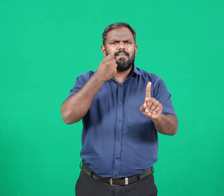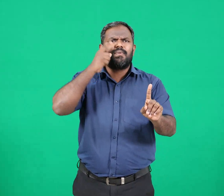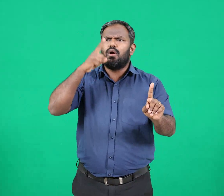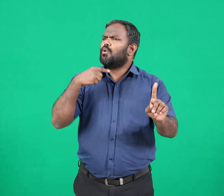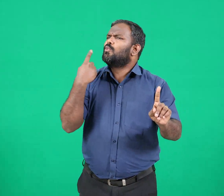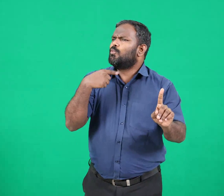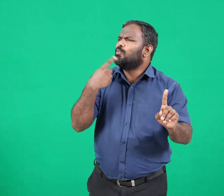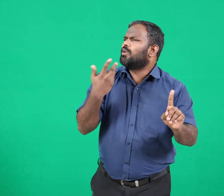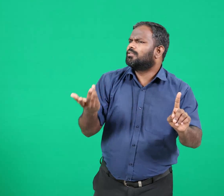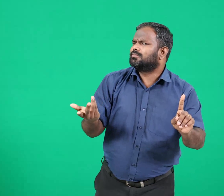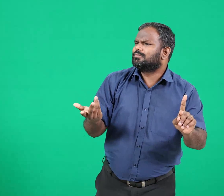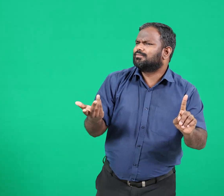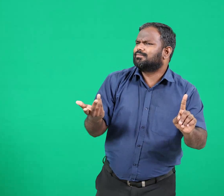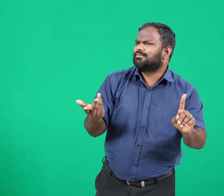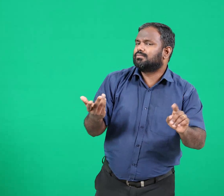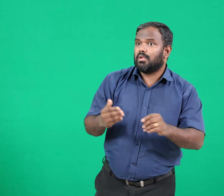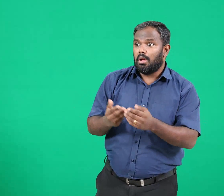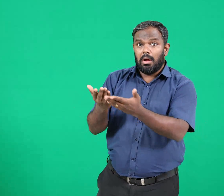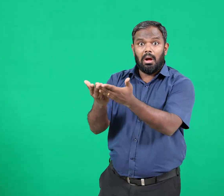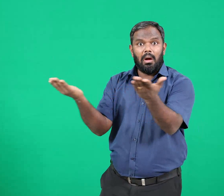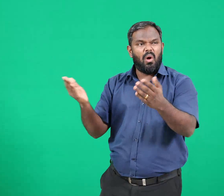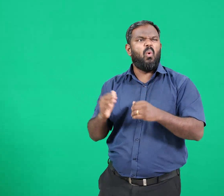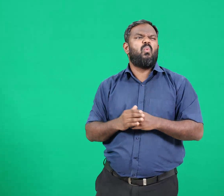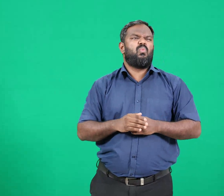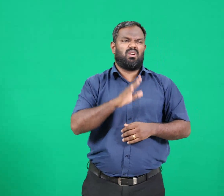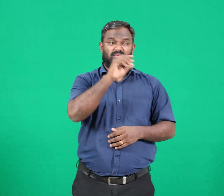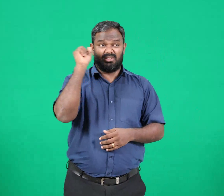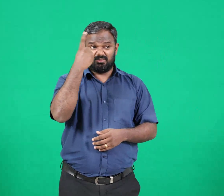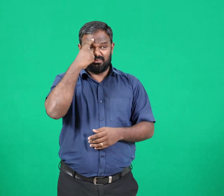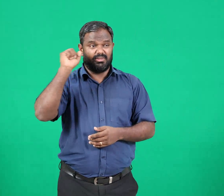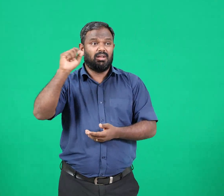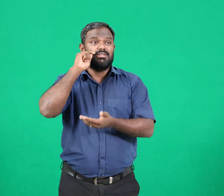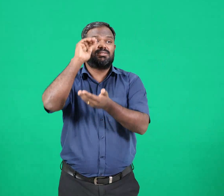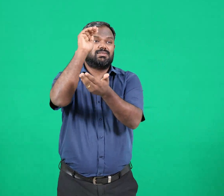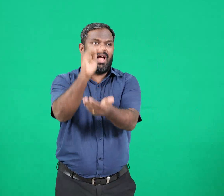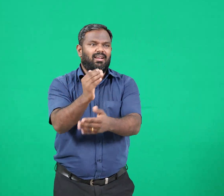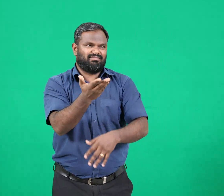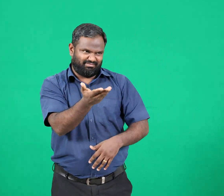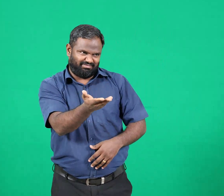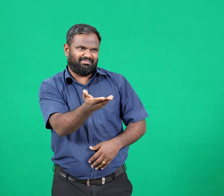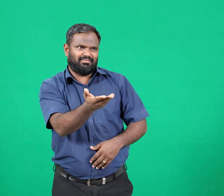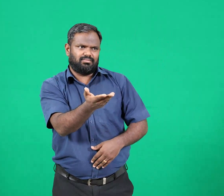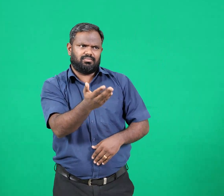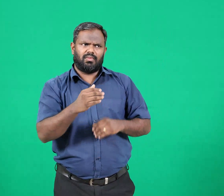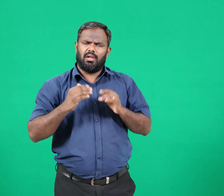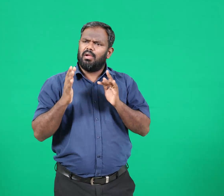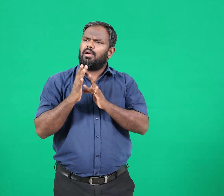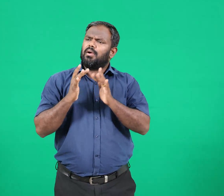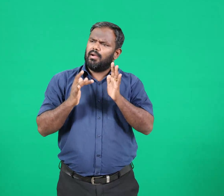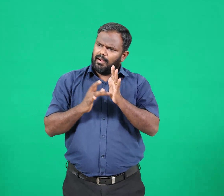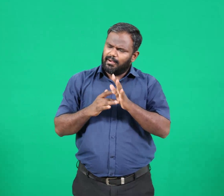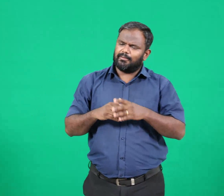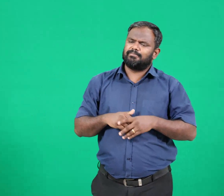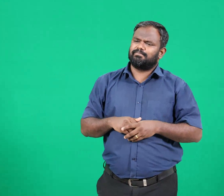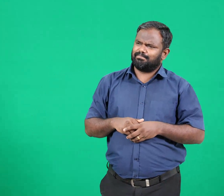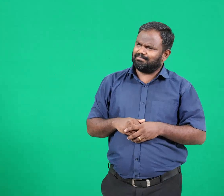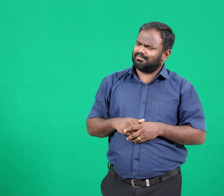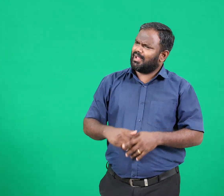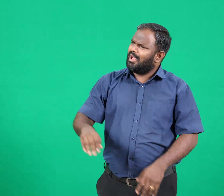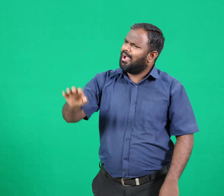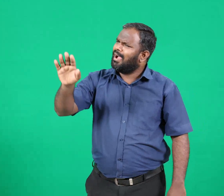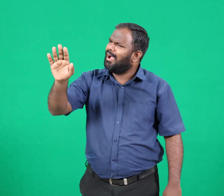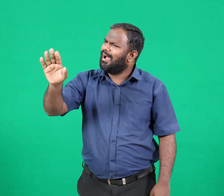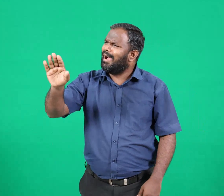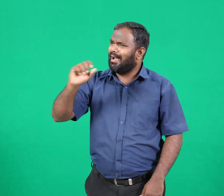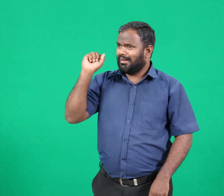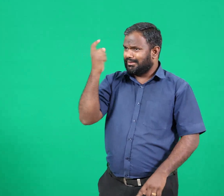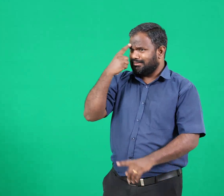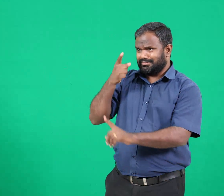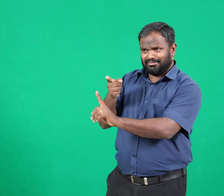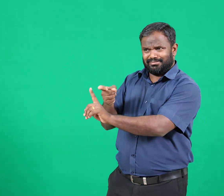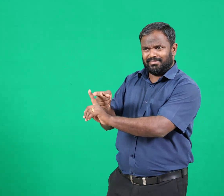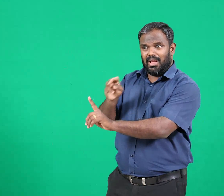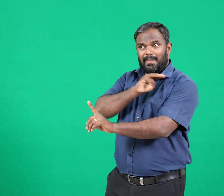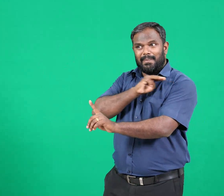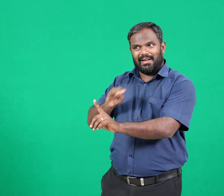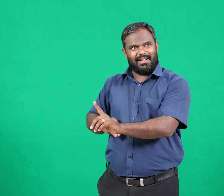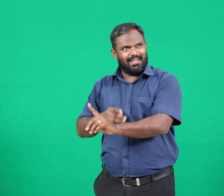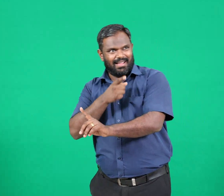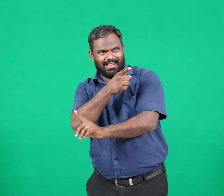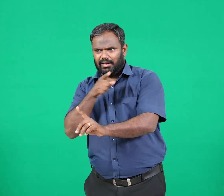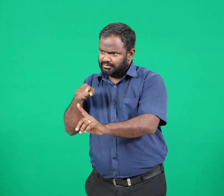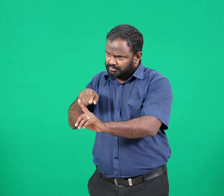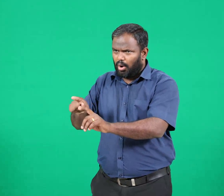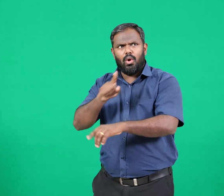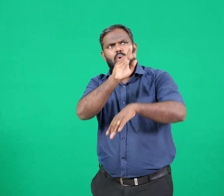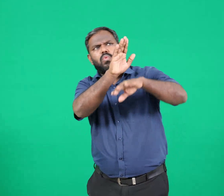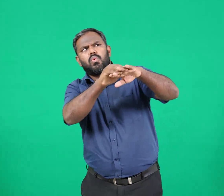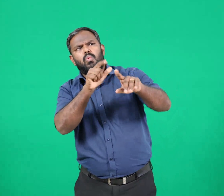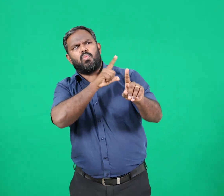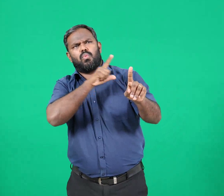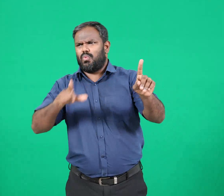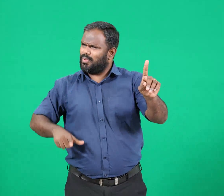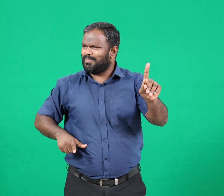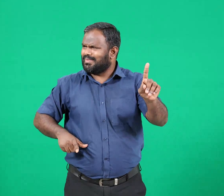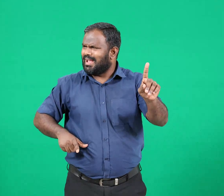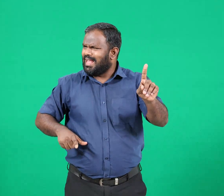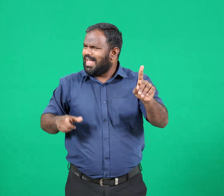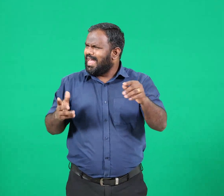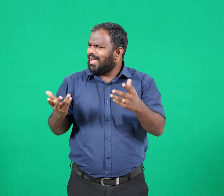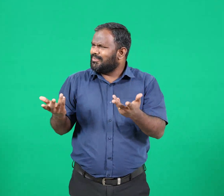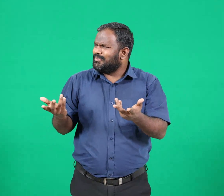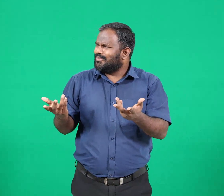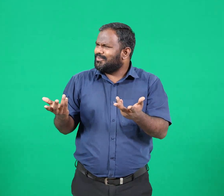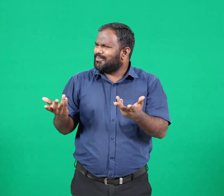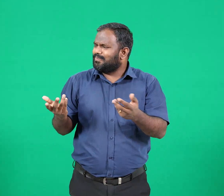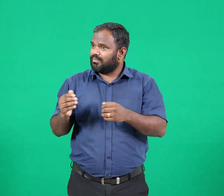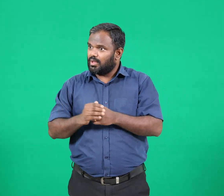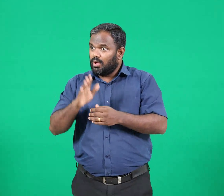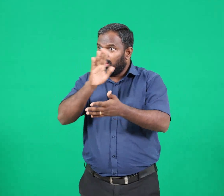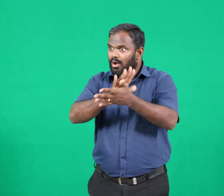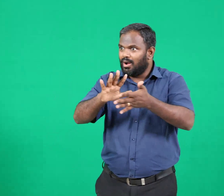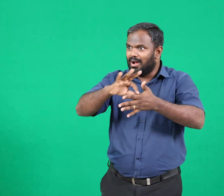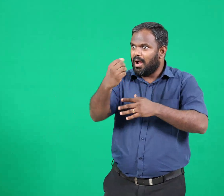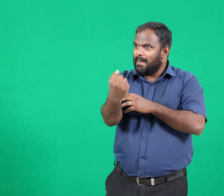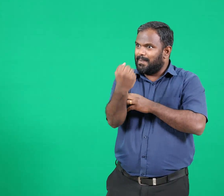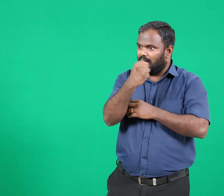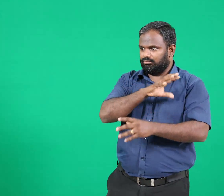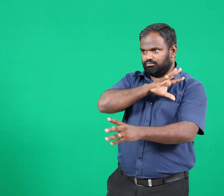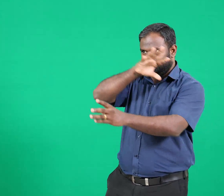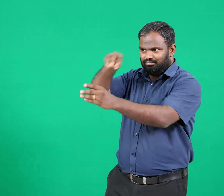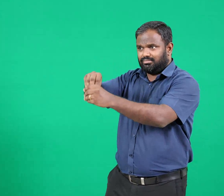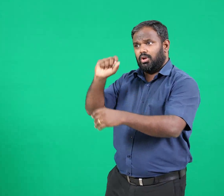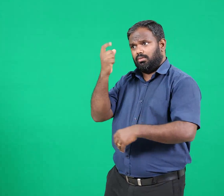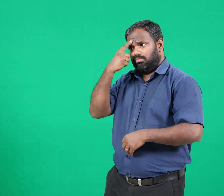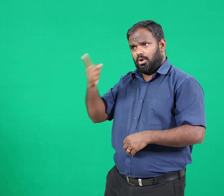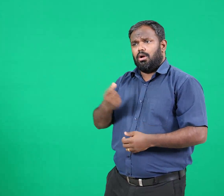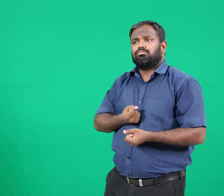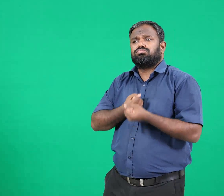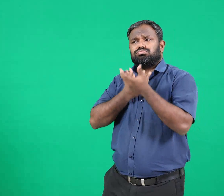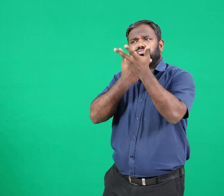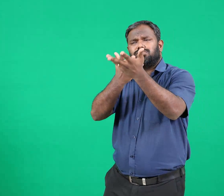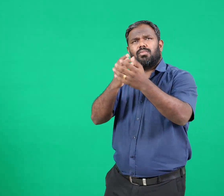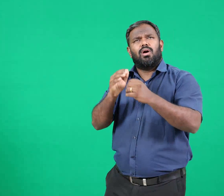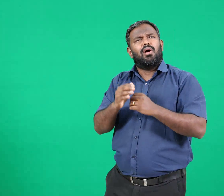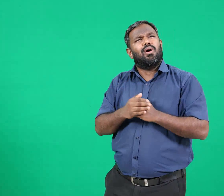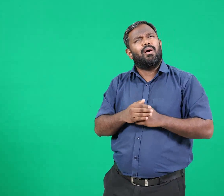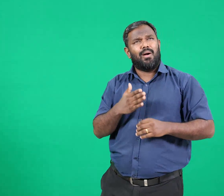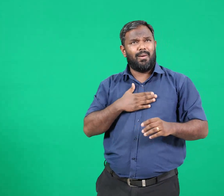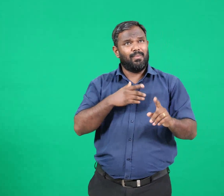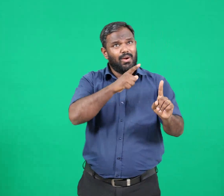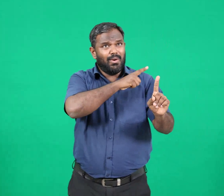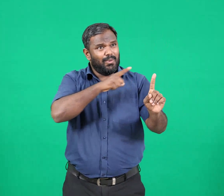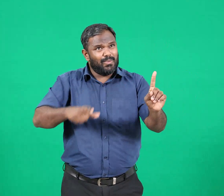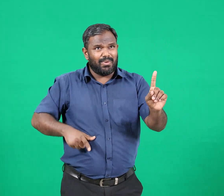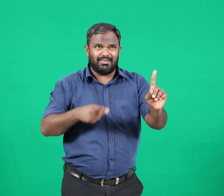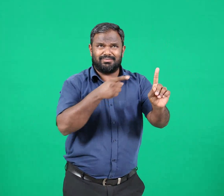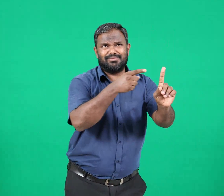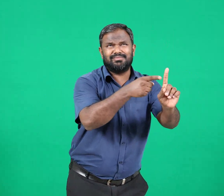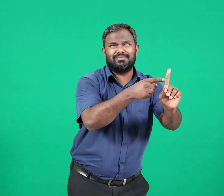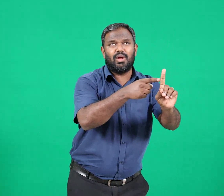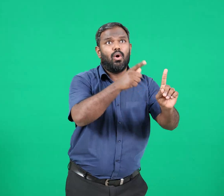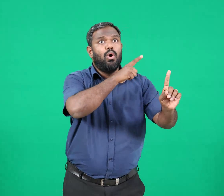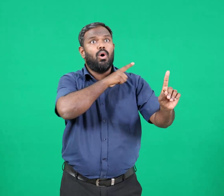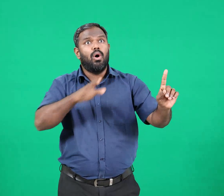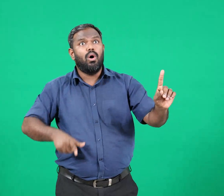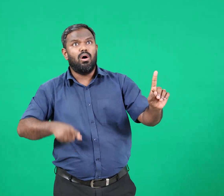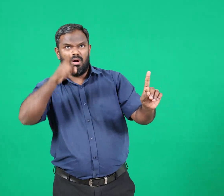"David's," they answered. Jesus said to them, "How then does David in the Spirit call Him ' Lord '?